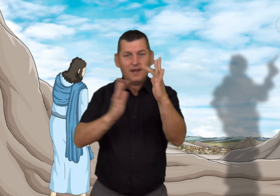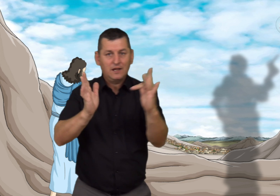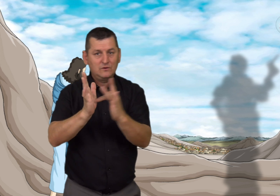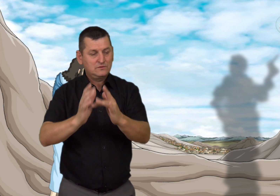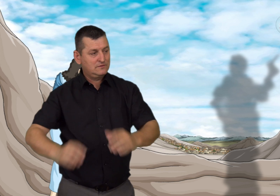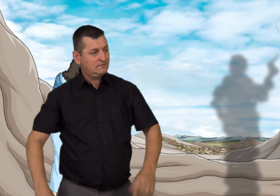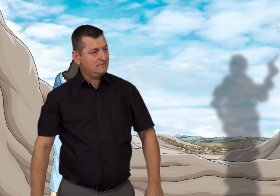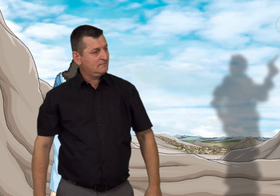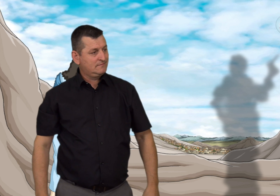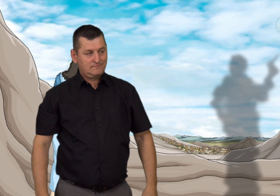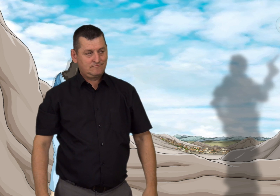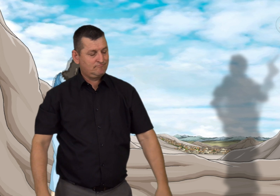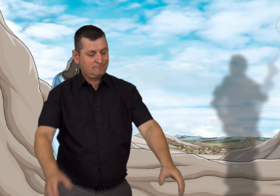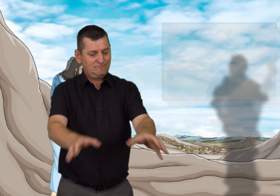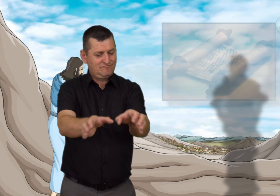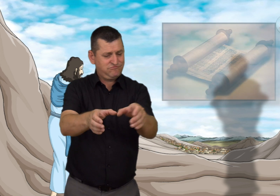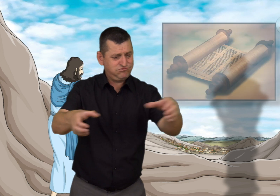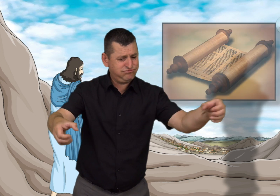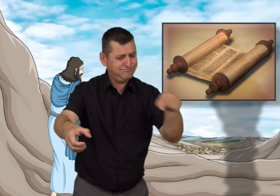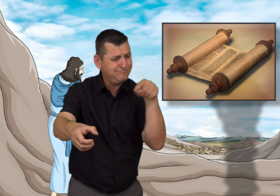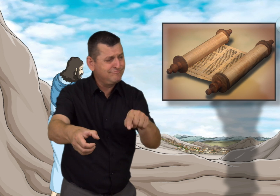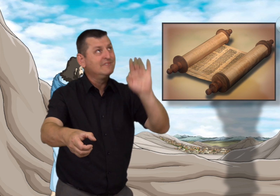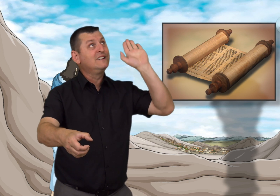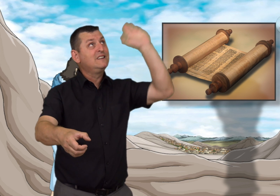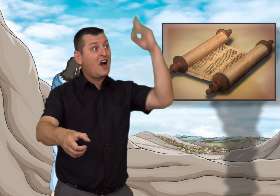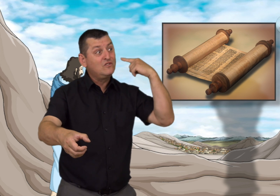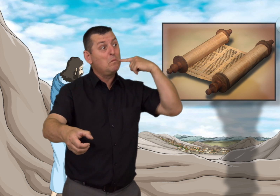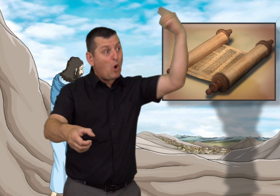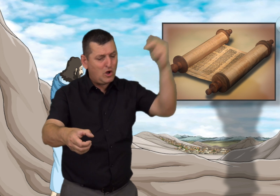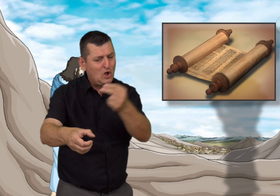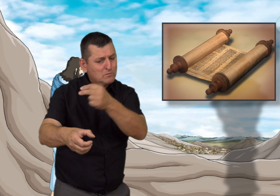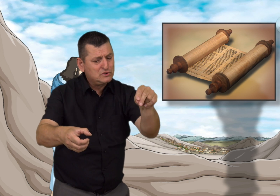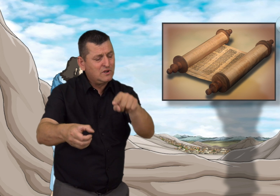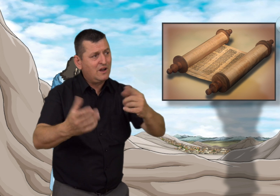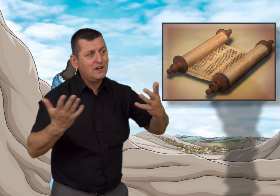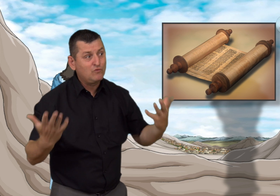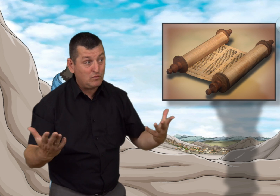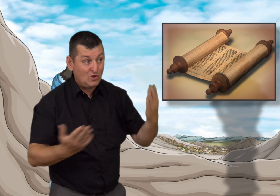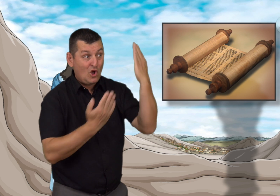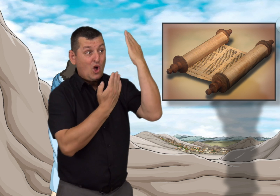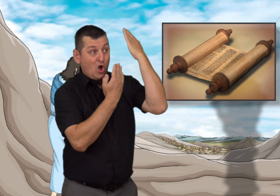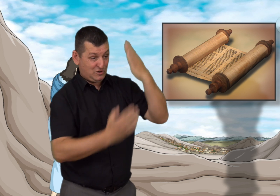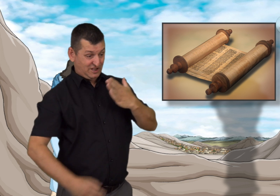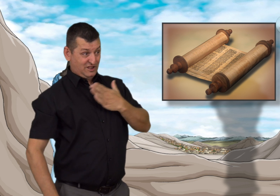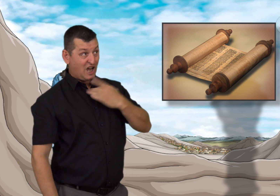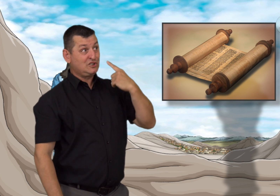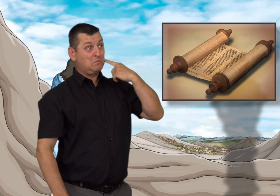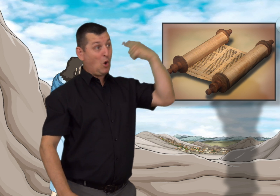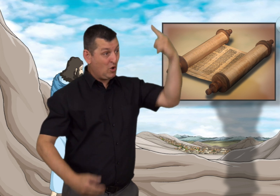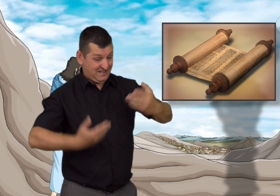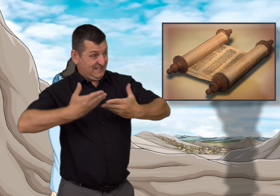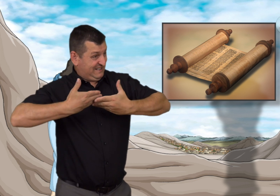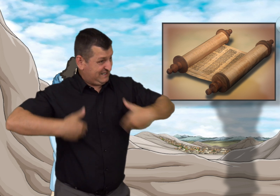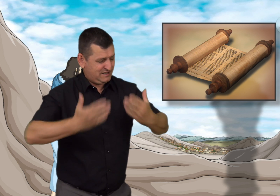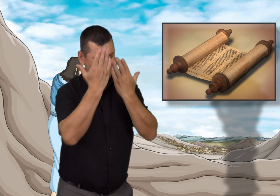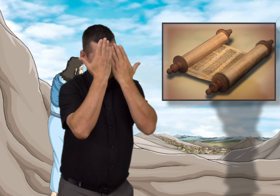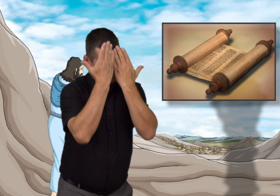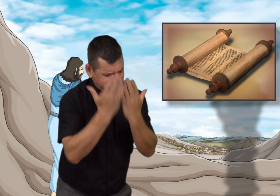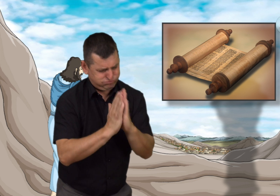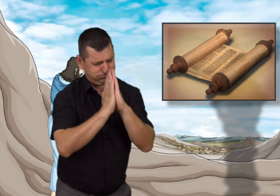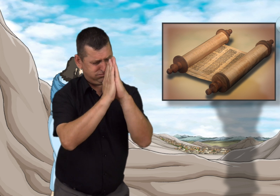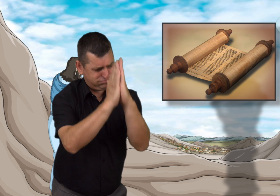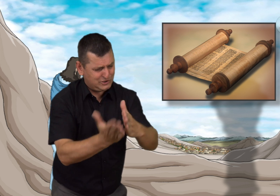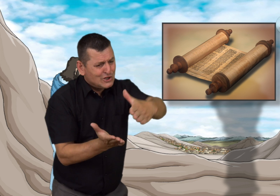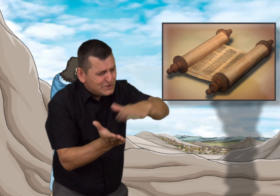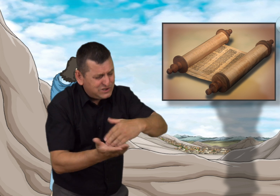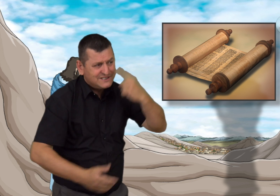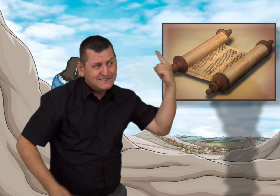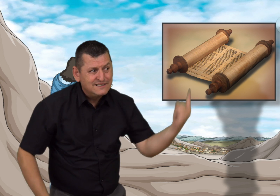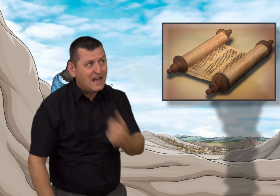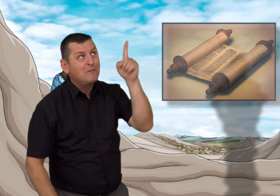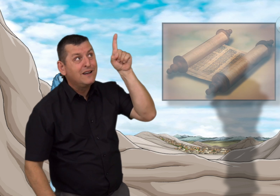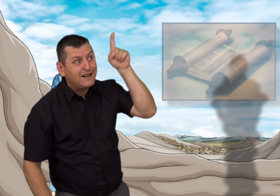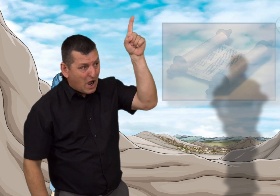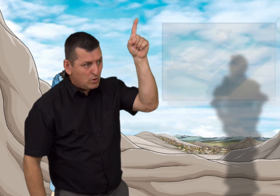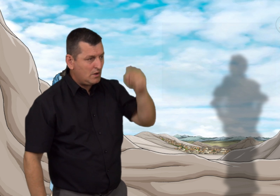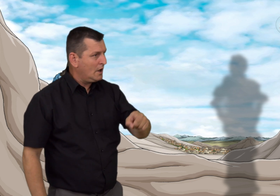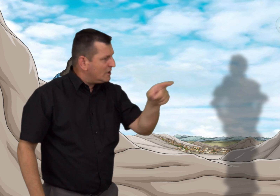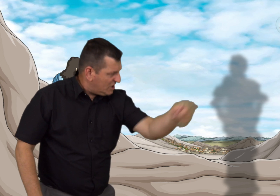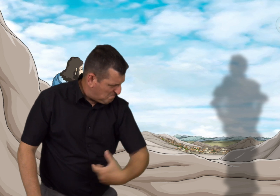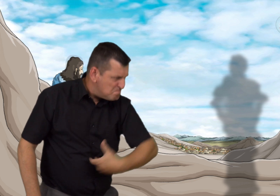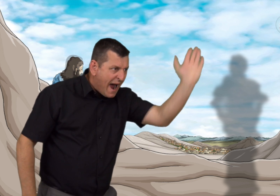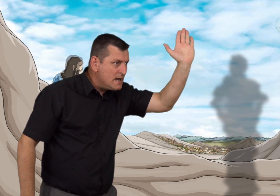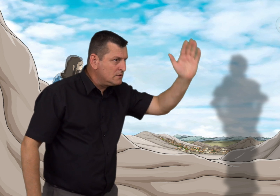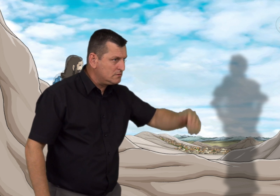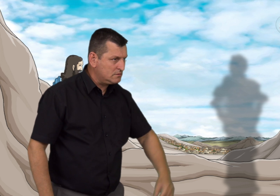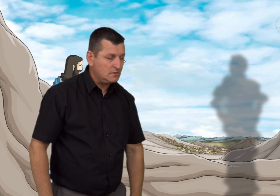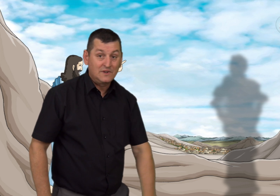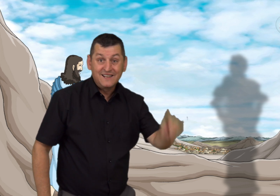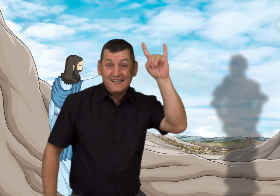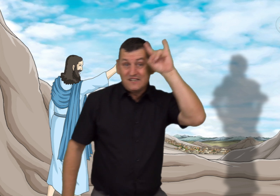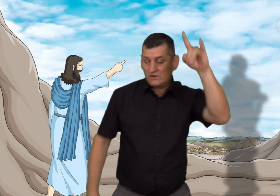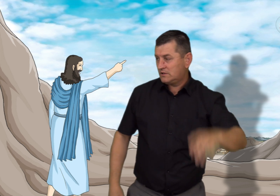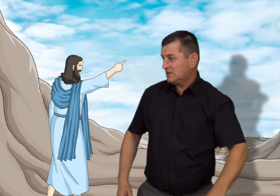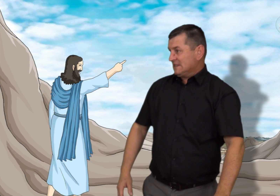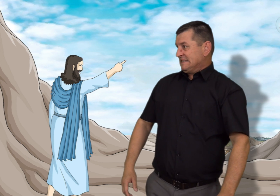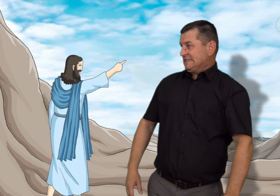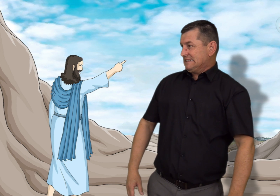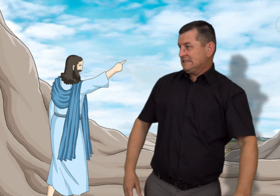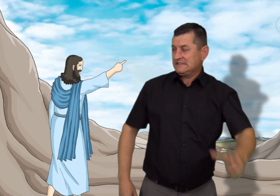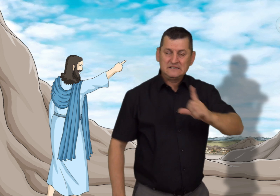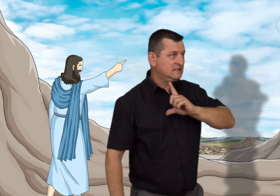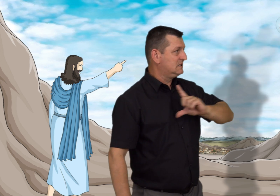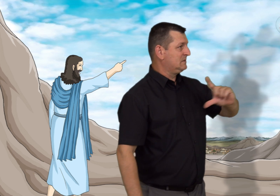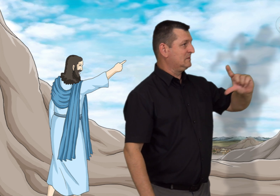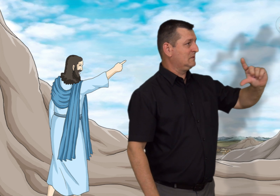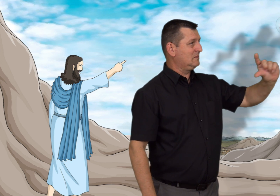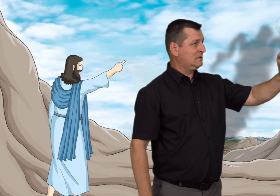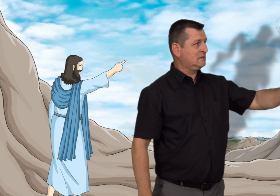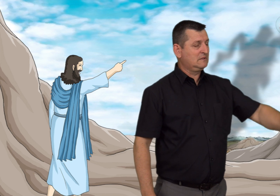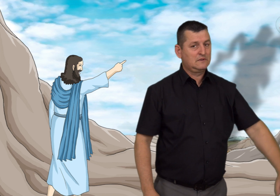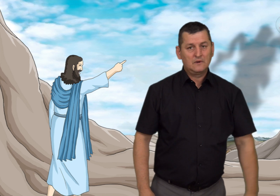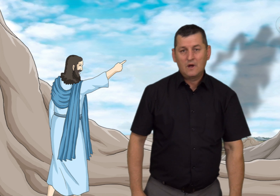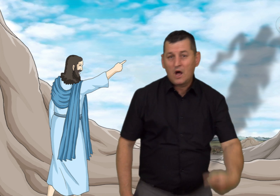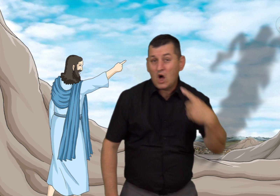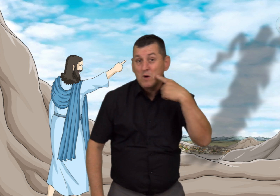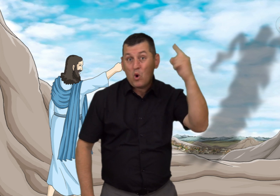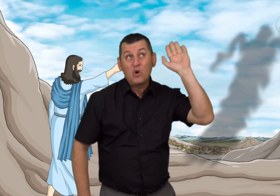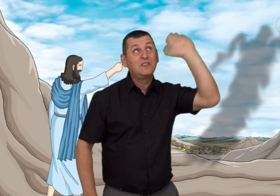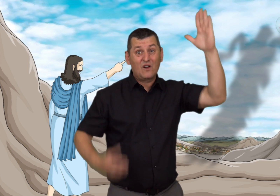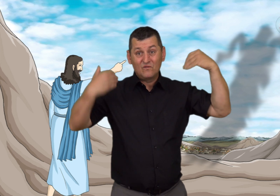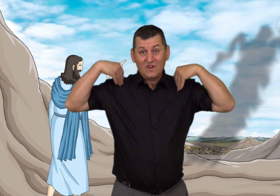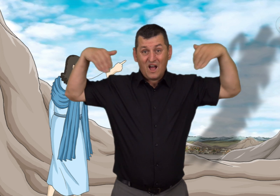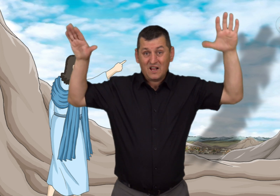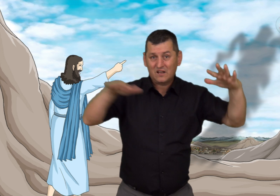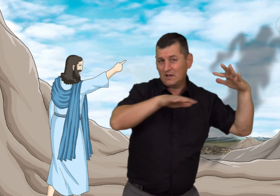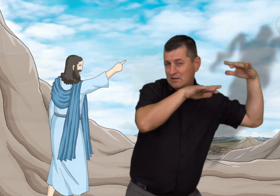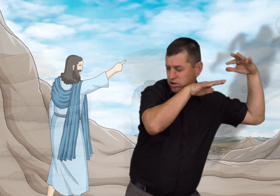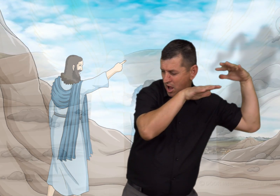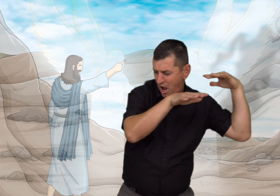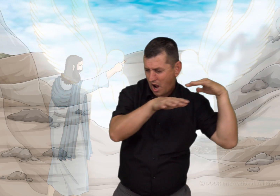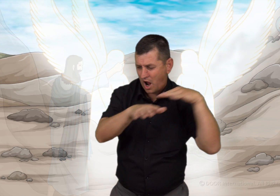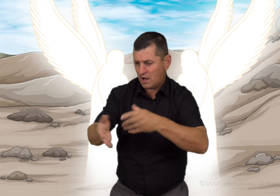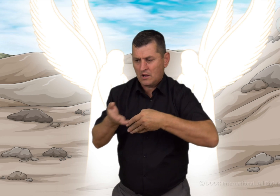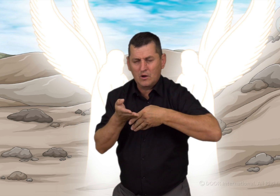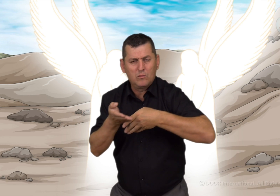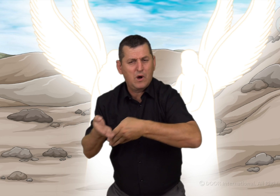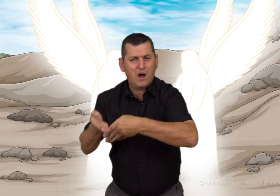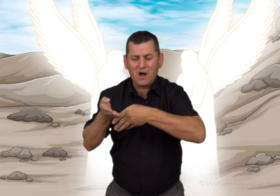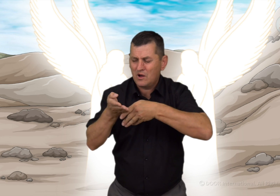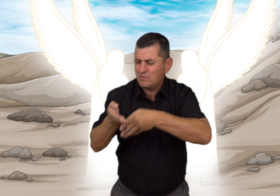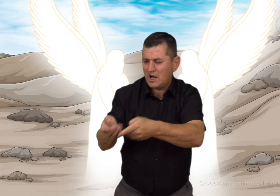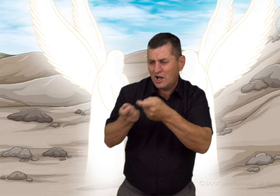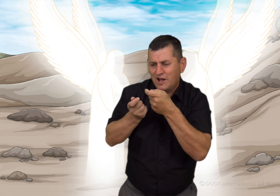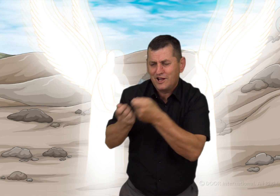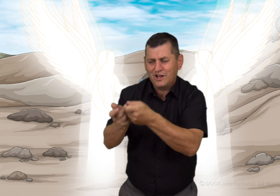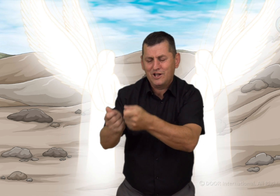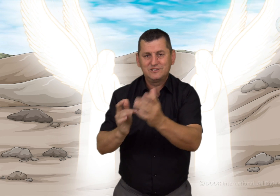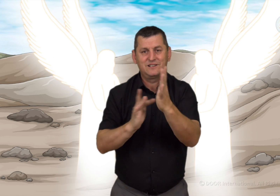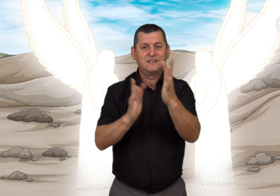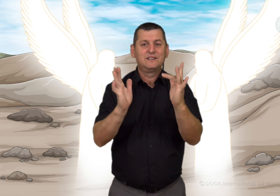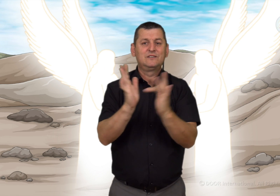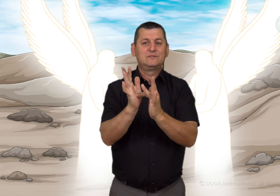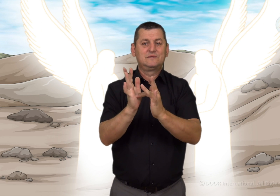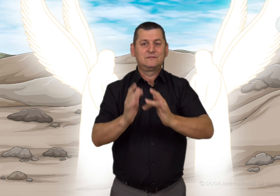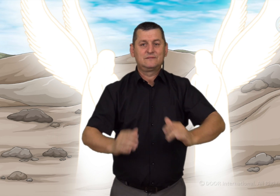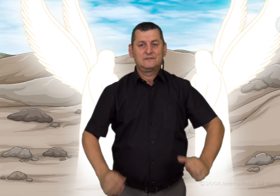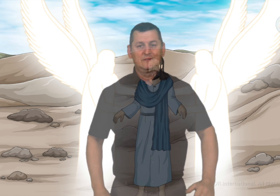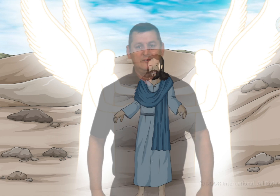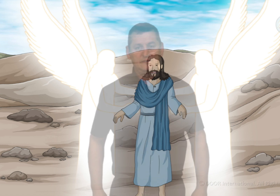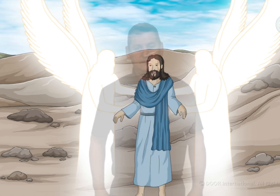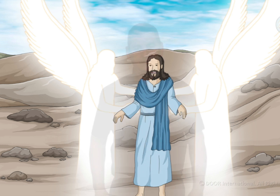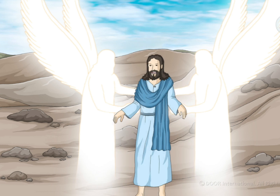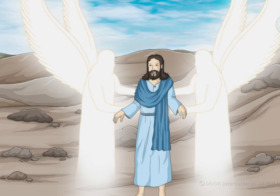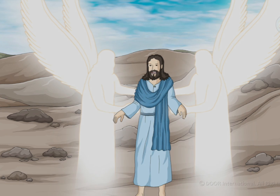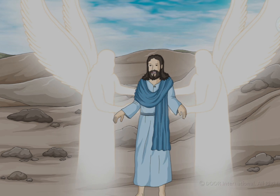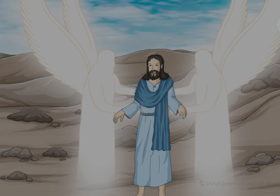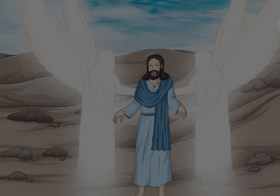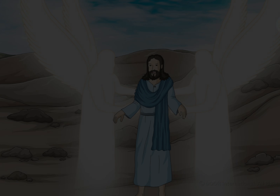“For it is written: ‘Worship the Lord your God and serve Him only.’” Then the devil left Him, and angels came and ministered to Him.